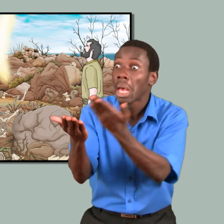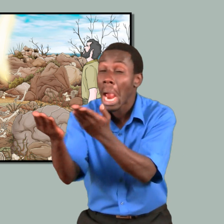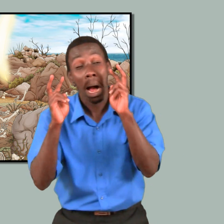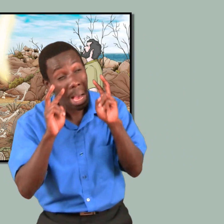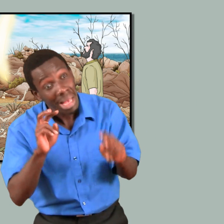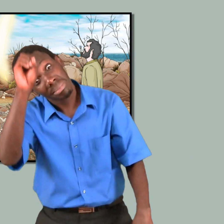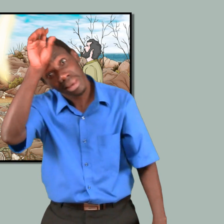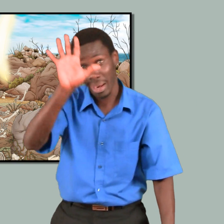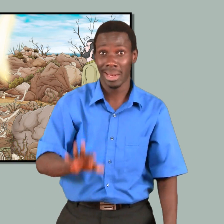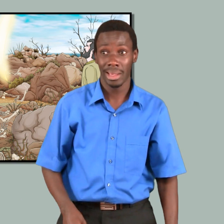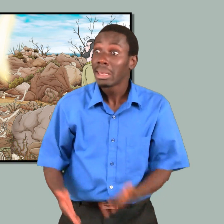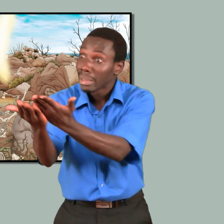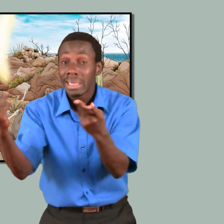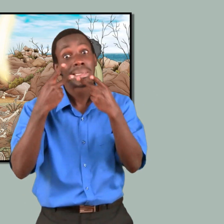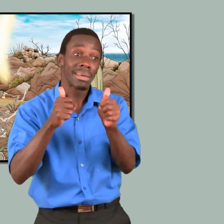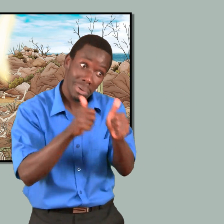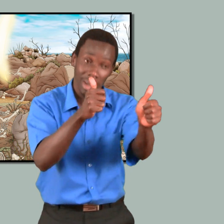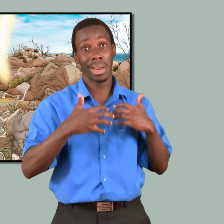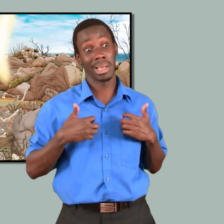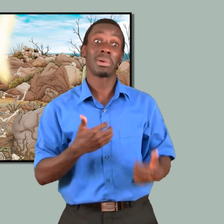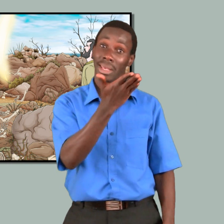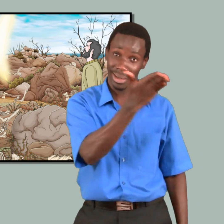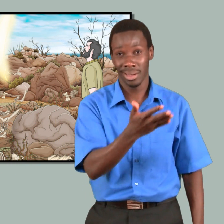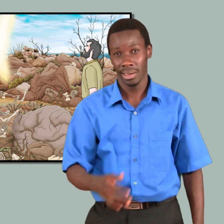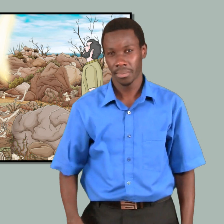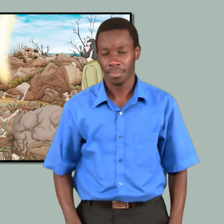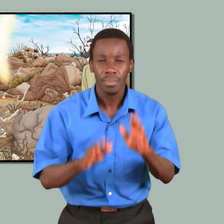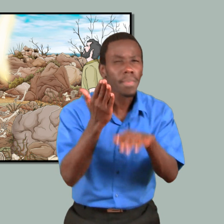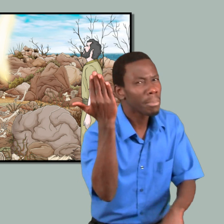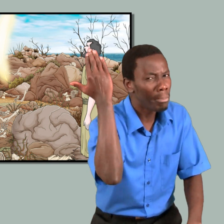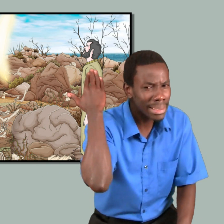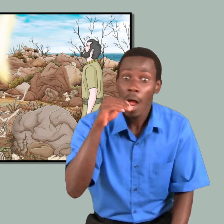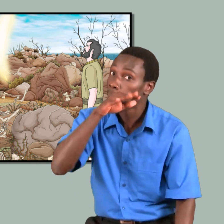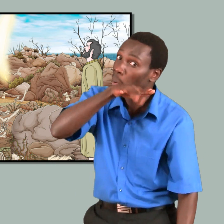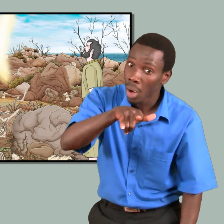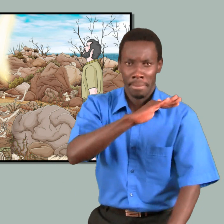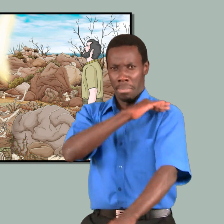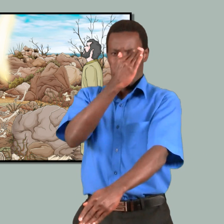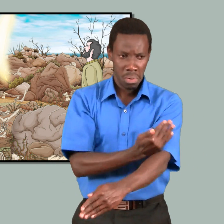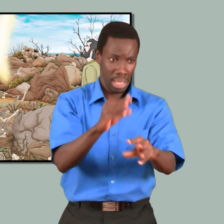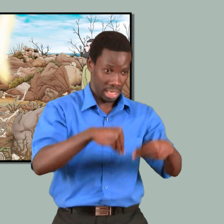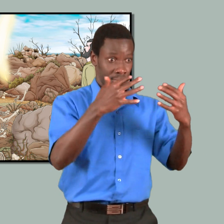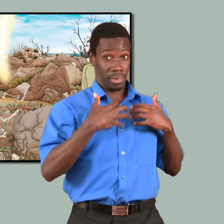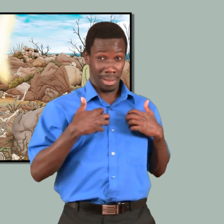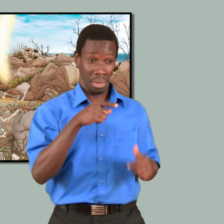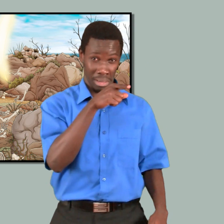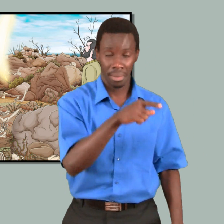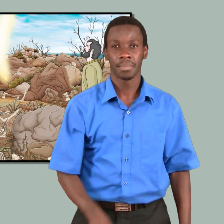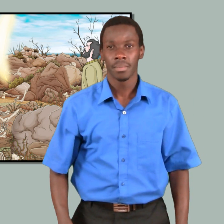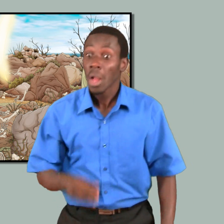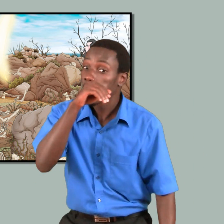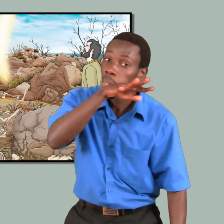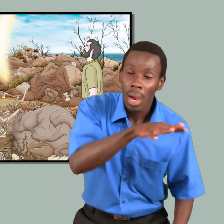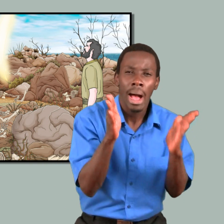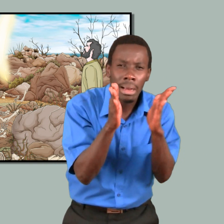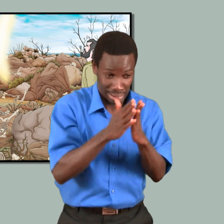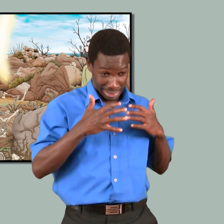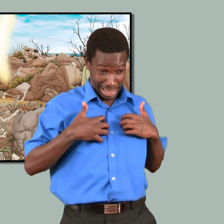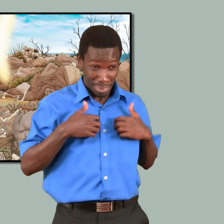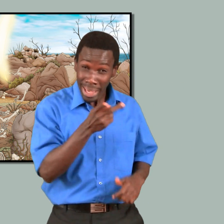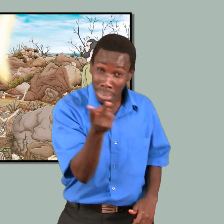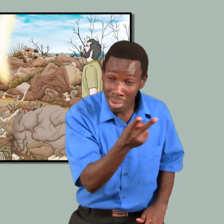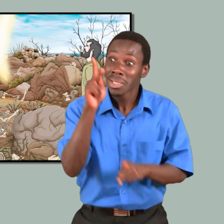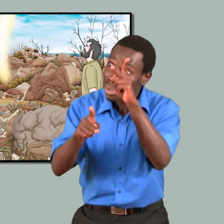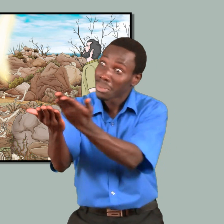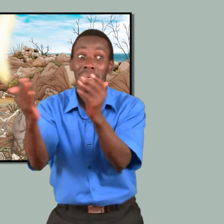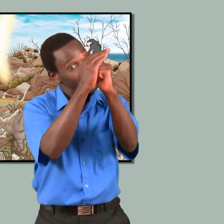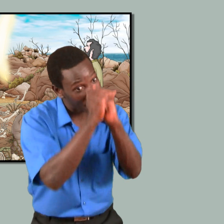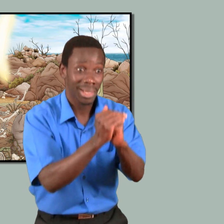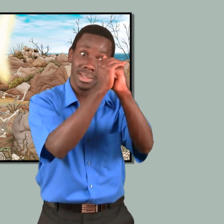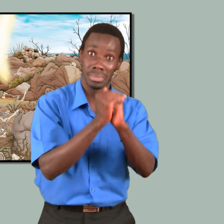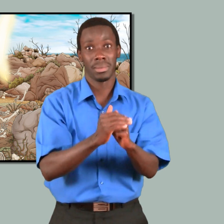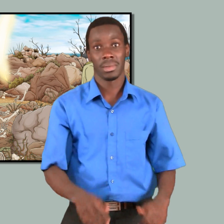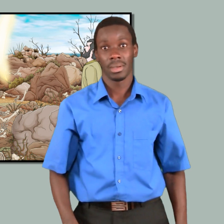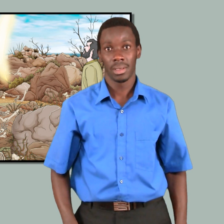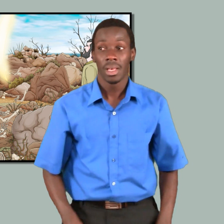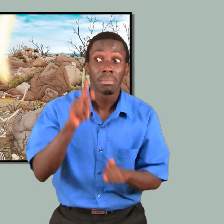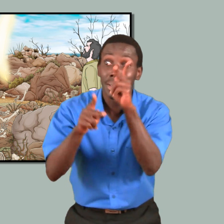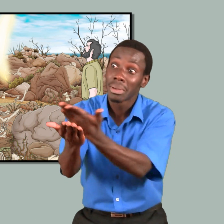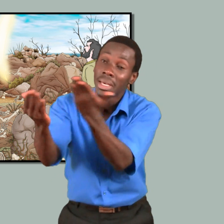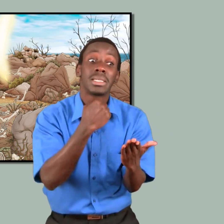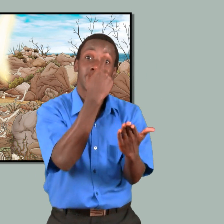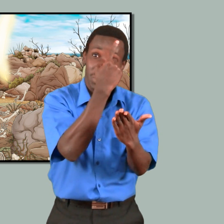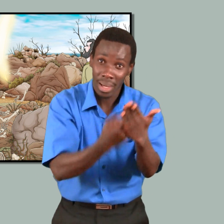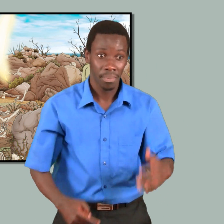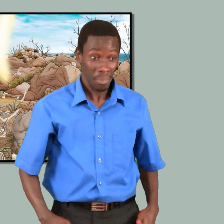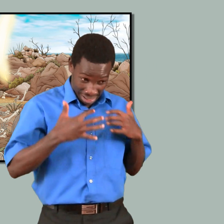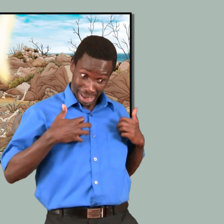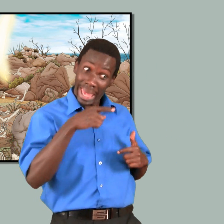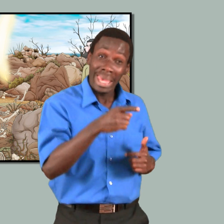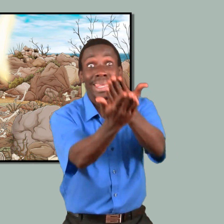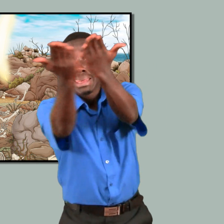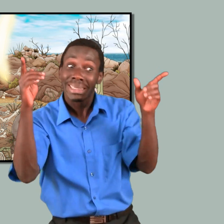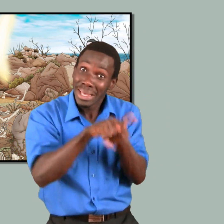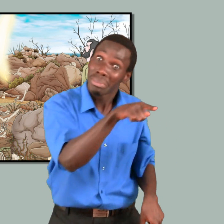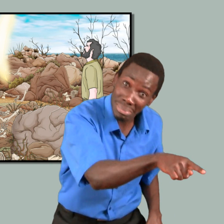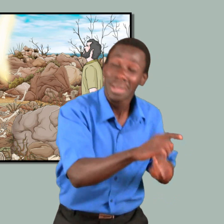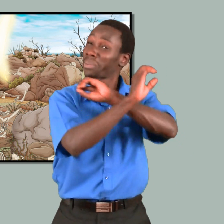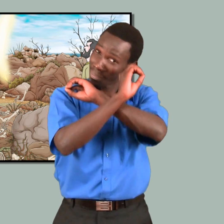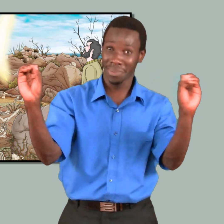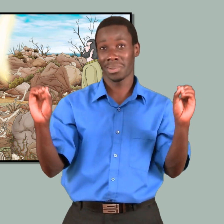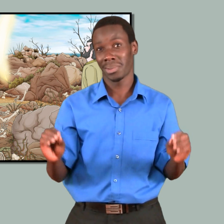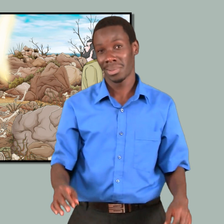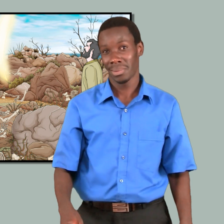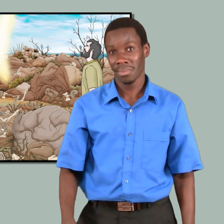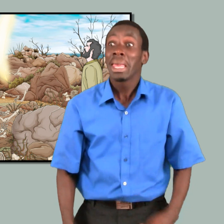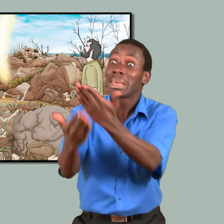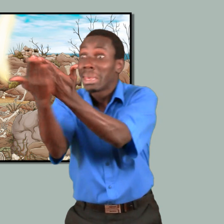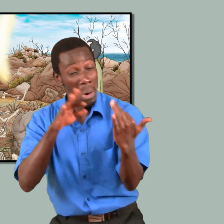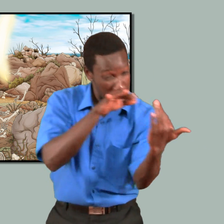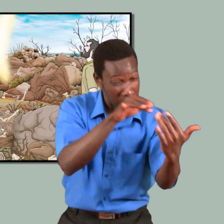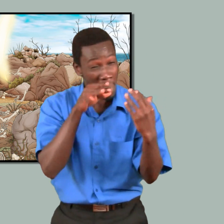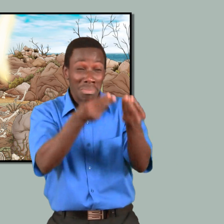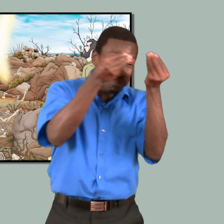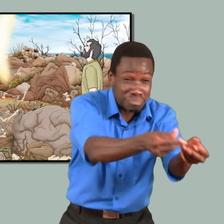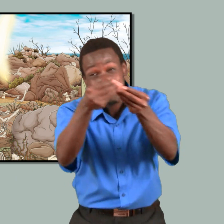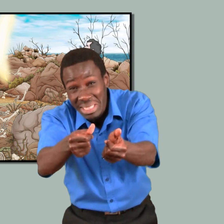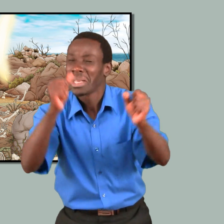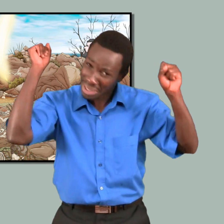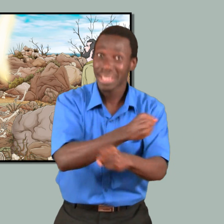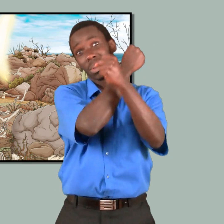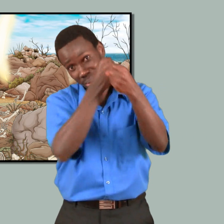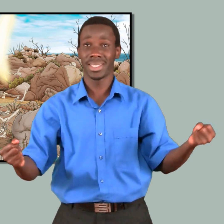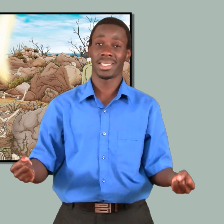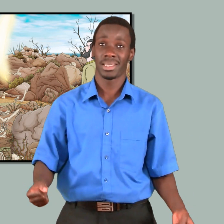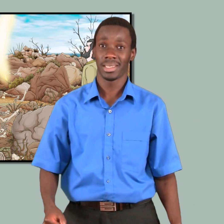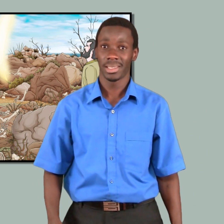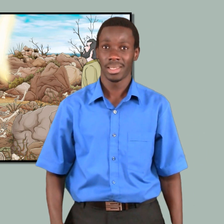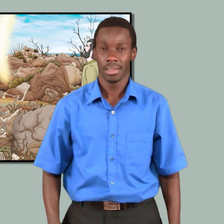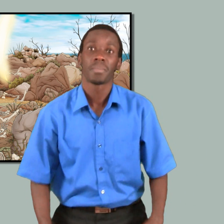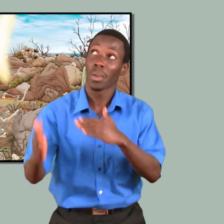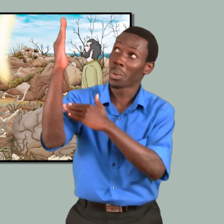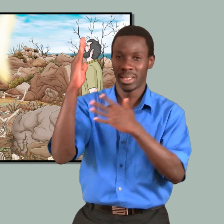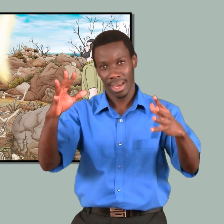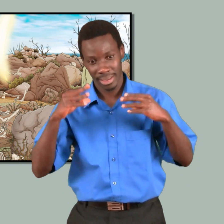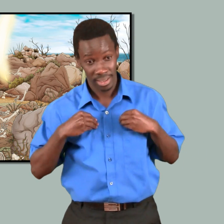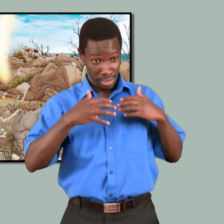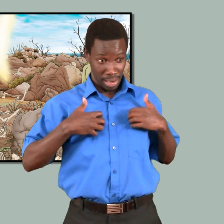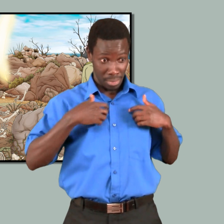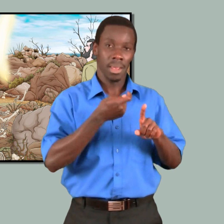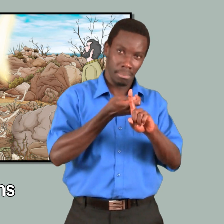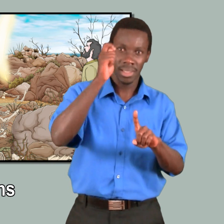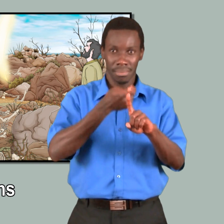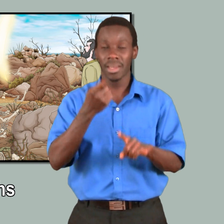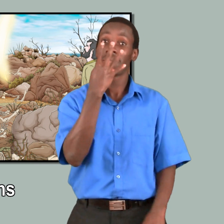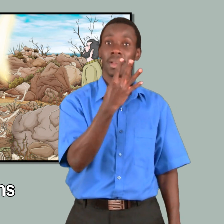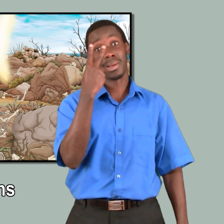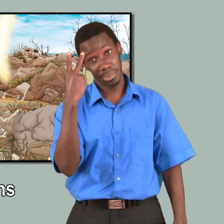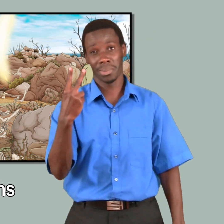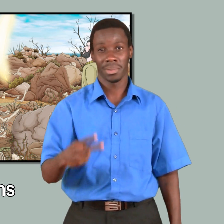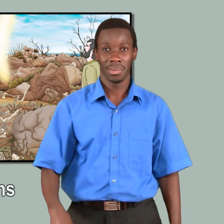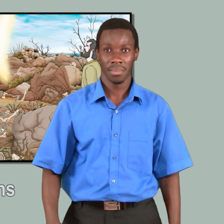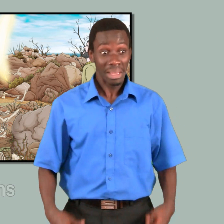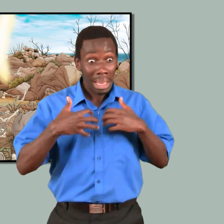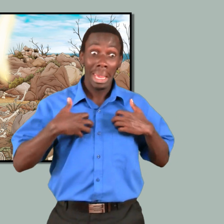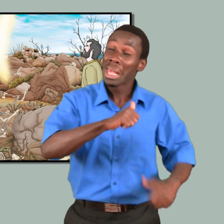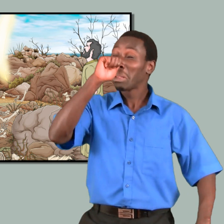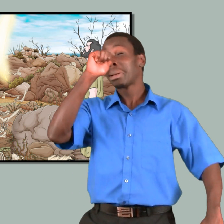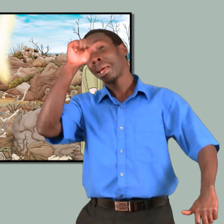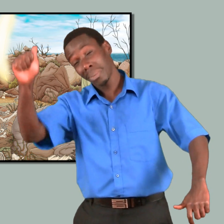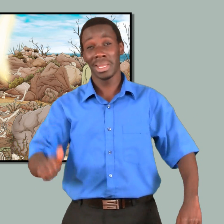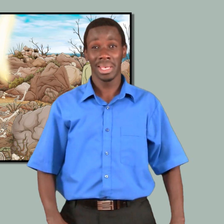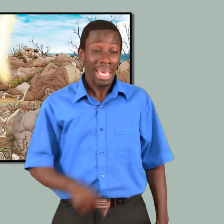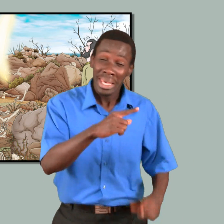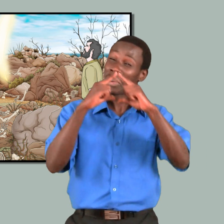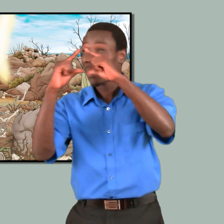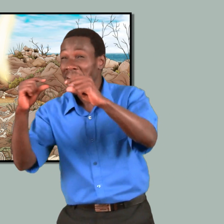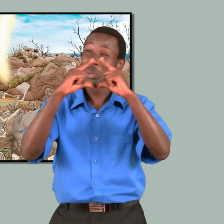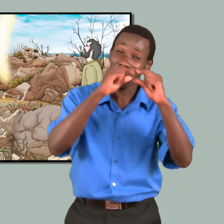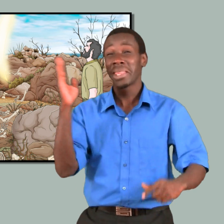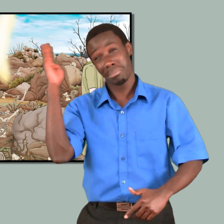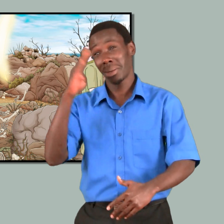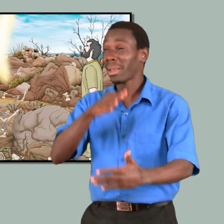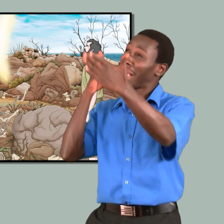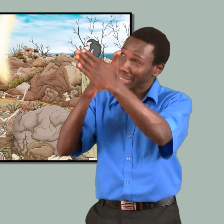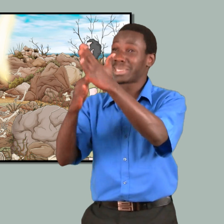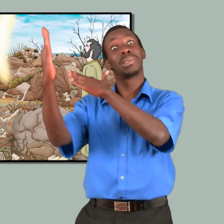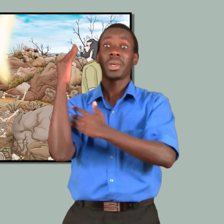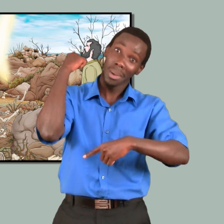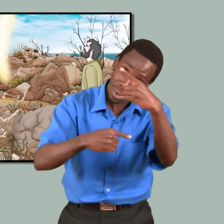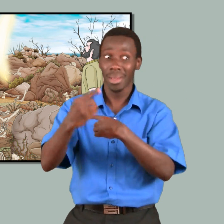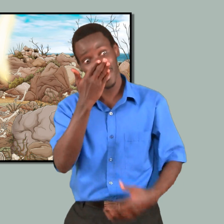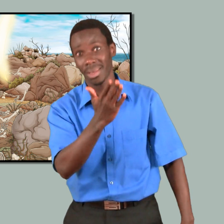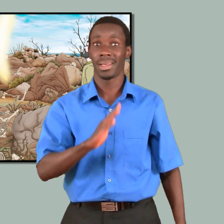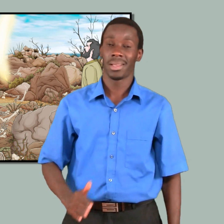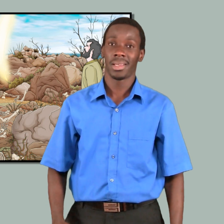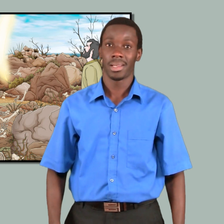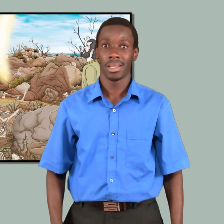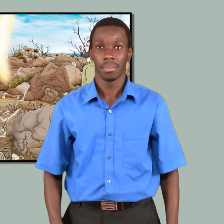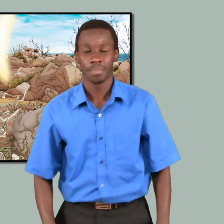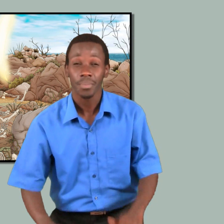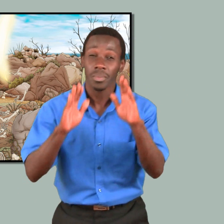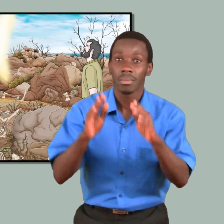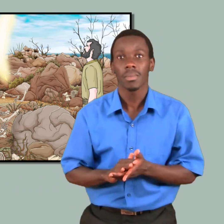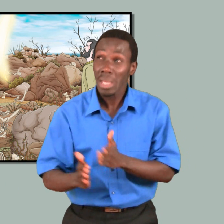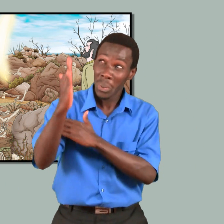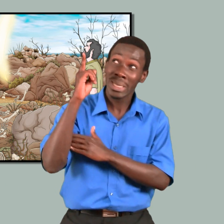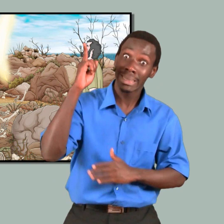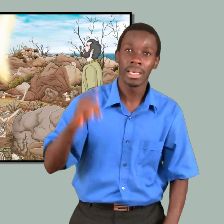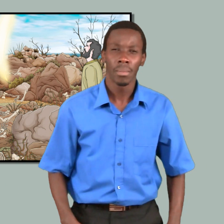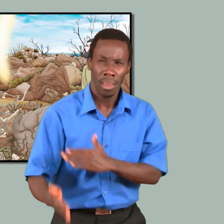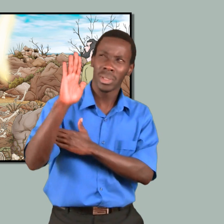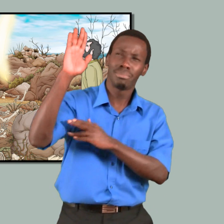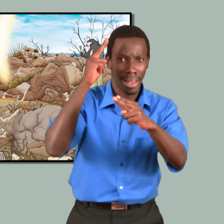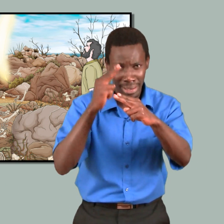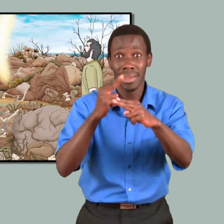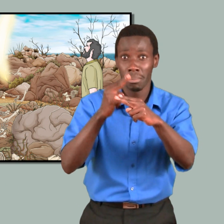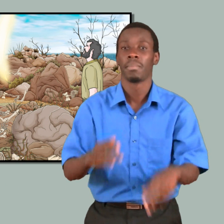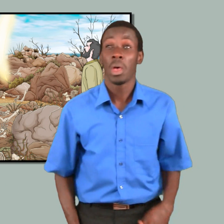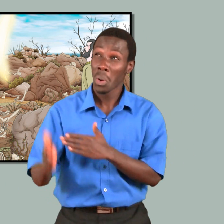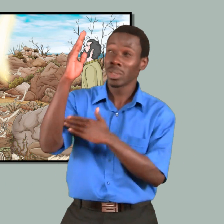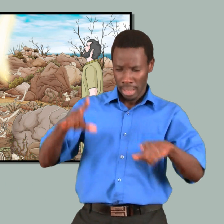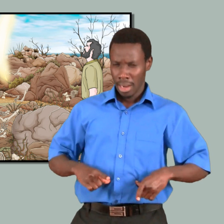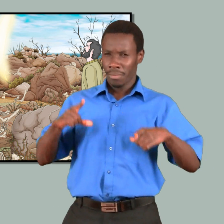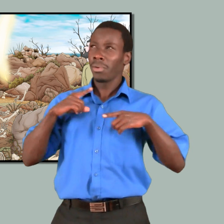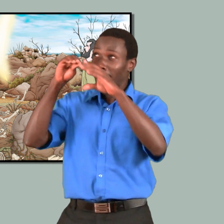They worshiped the dragon who had given authority to the beast, and they worshiped the beast, saying, “Who is like the beast, and who can wage war against it?” The beast was given a mouth to speak arrogant and blasphemous words, and authority to act for 42 months.